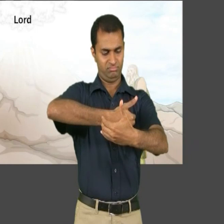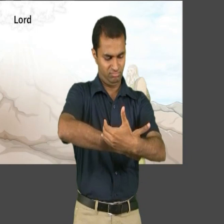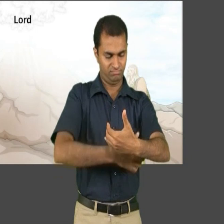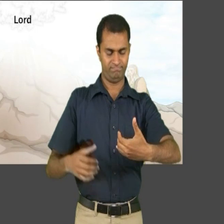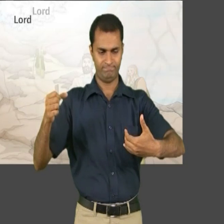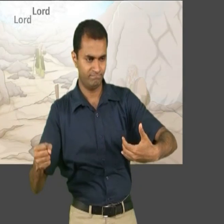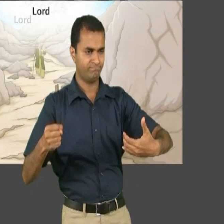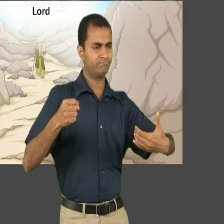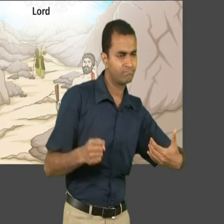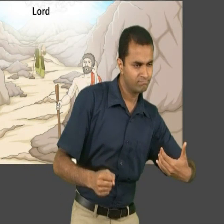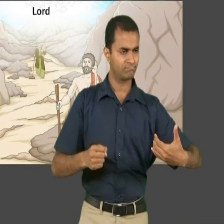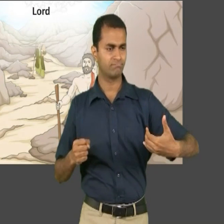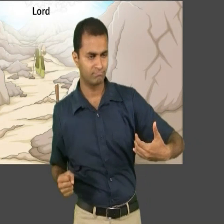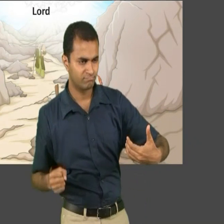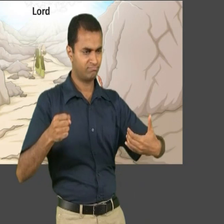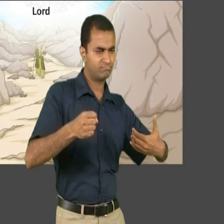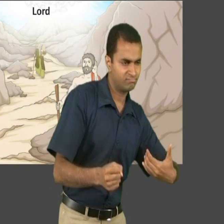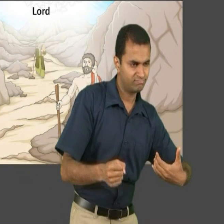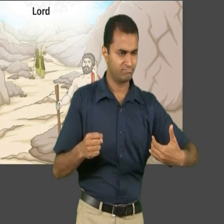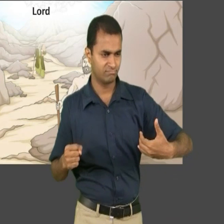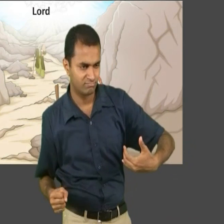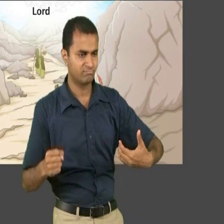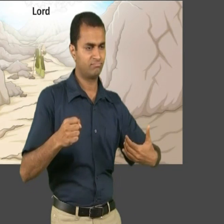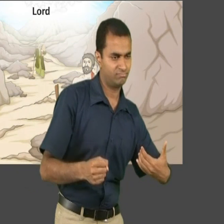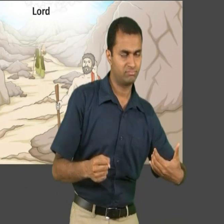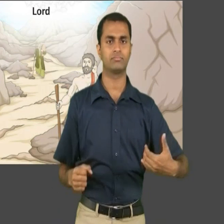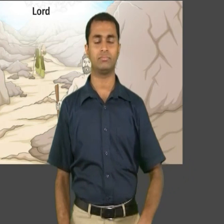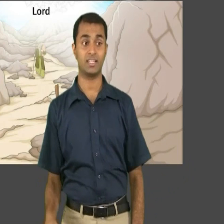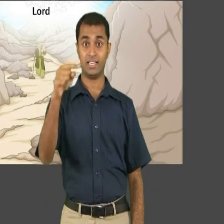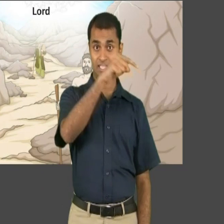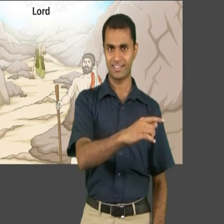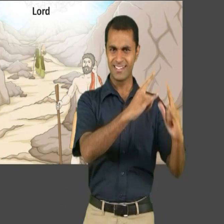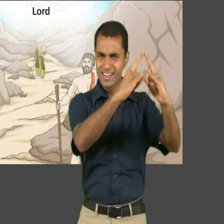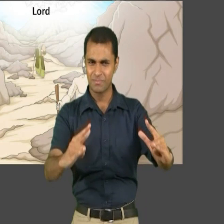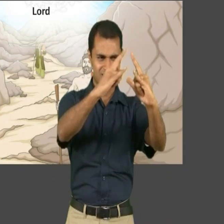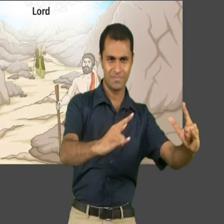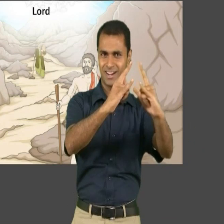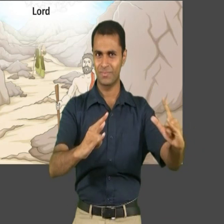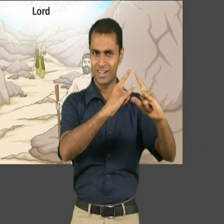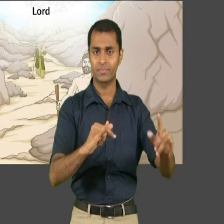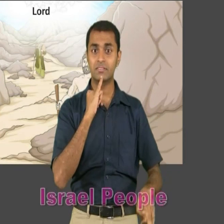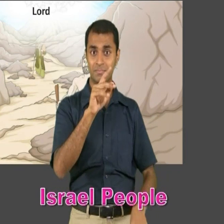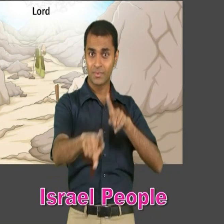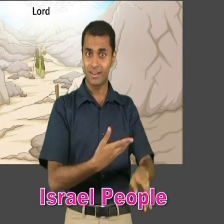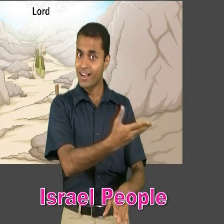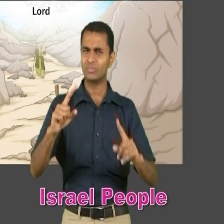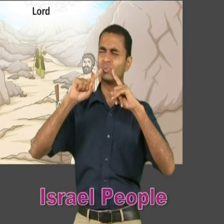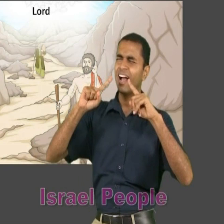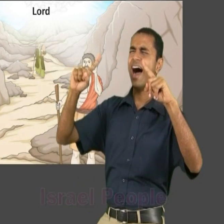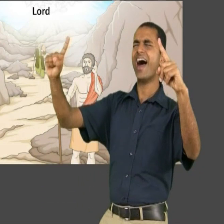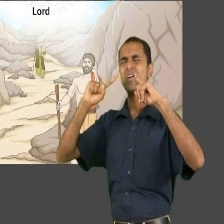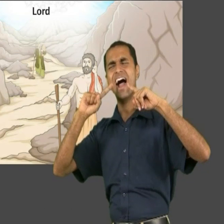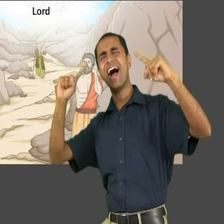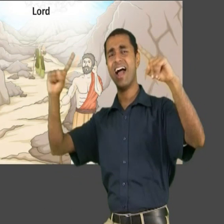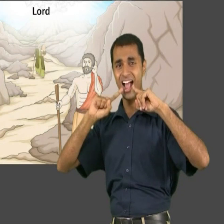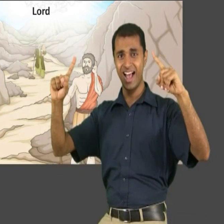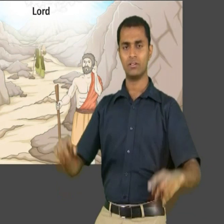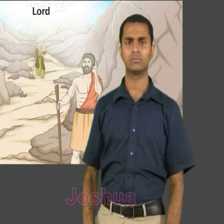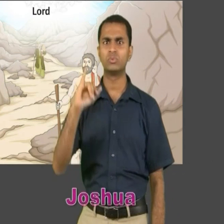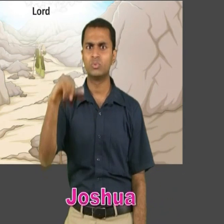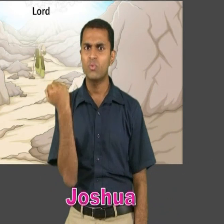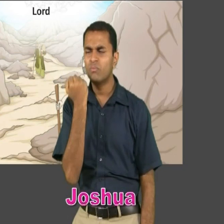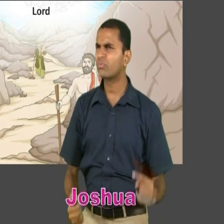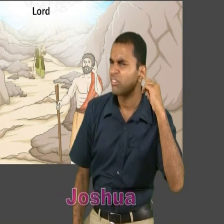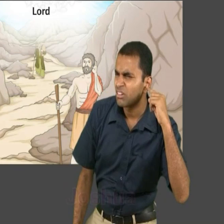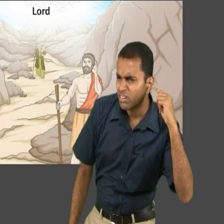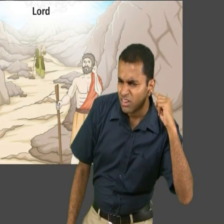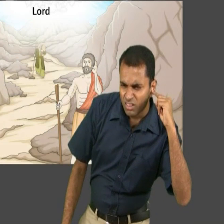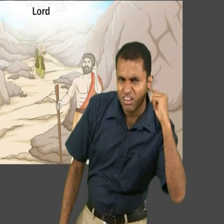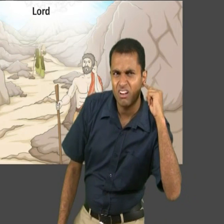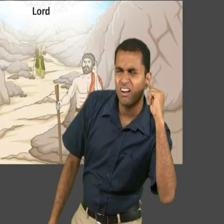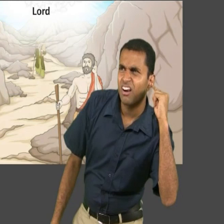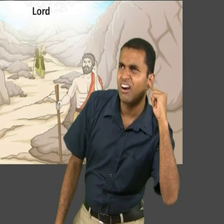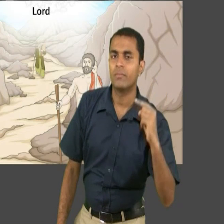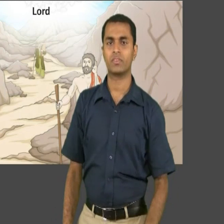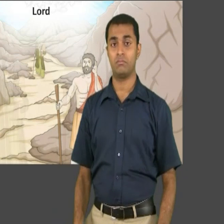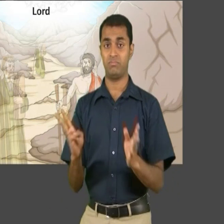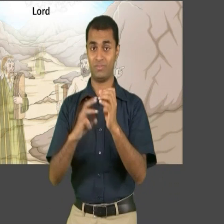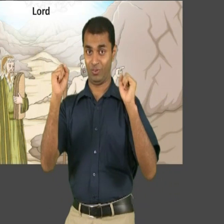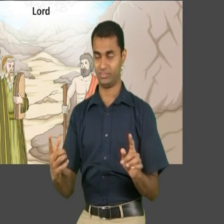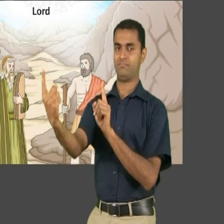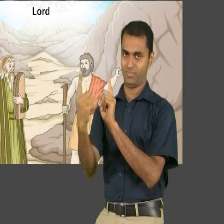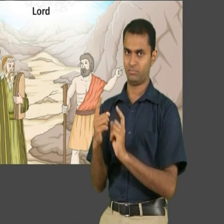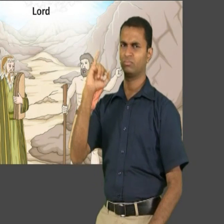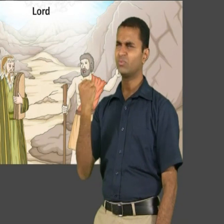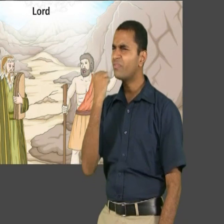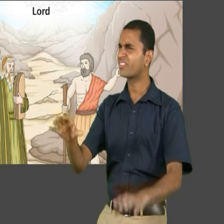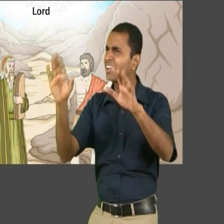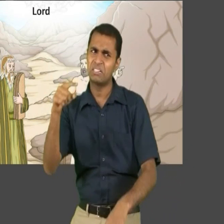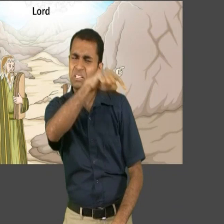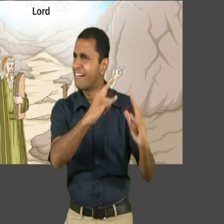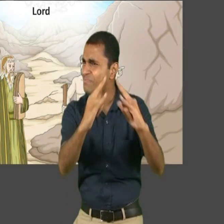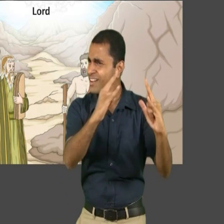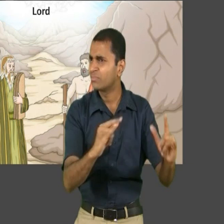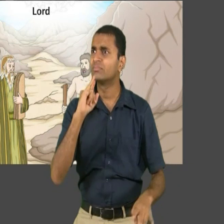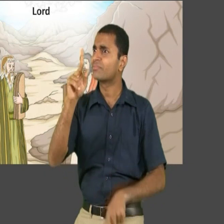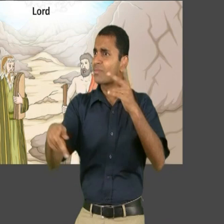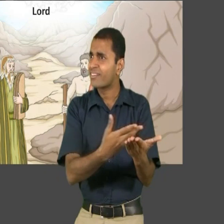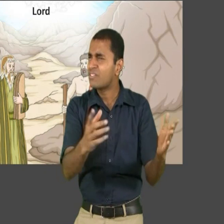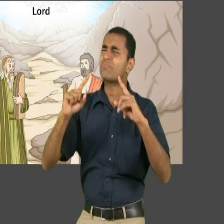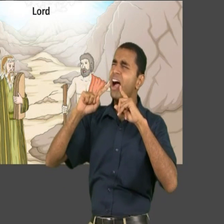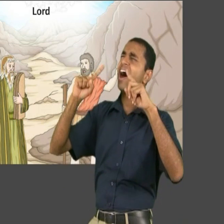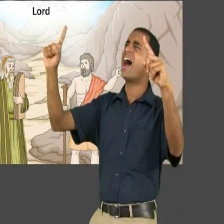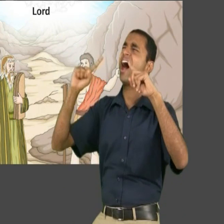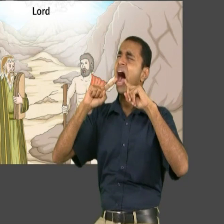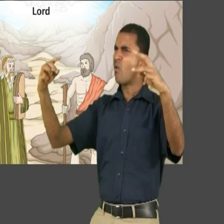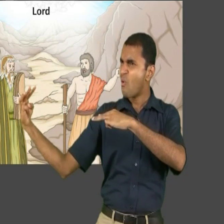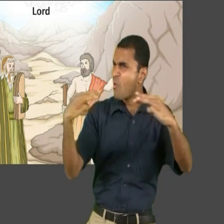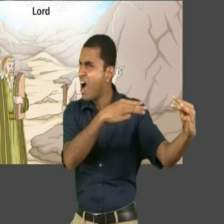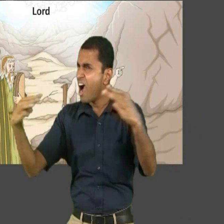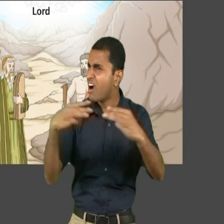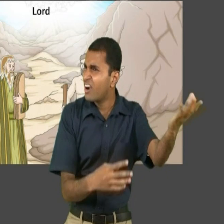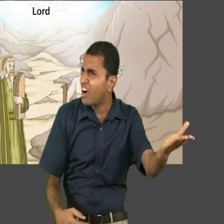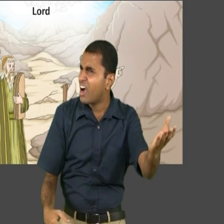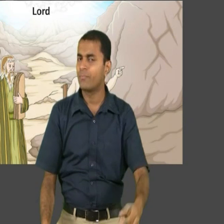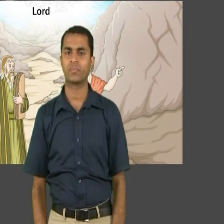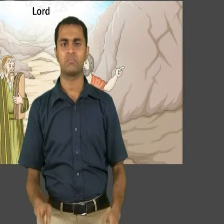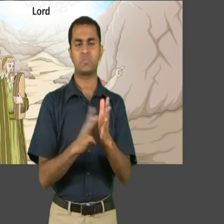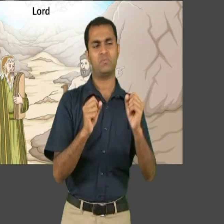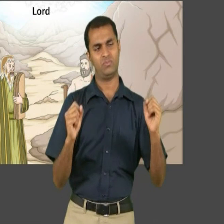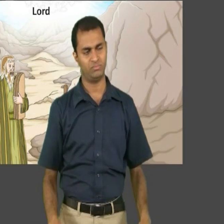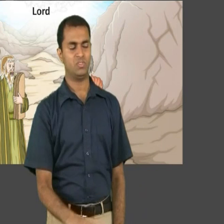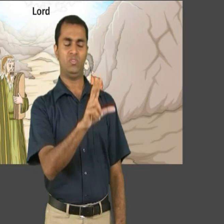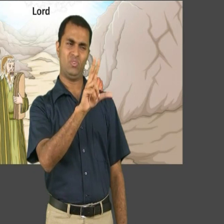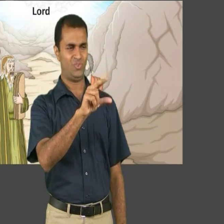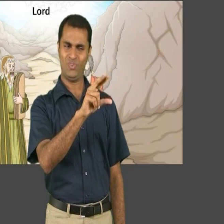When Joshua heard the sound of the people shouting, he said to Moses, “The sound of war is in the camp.”